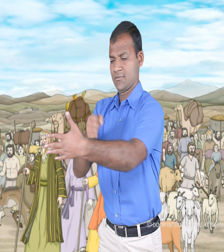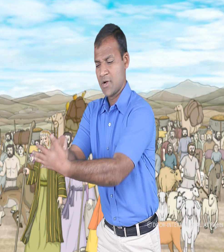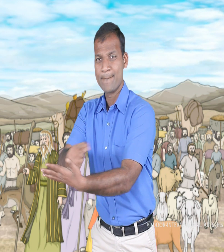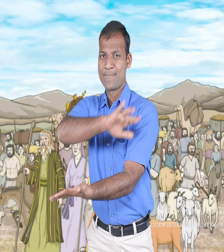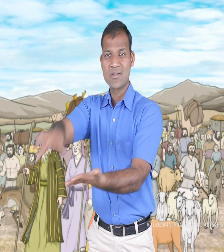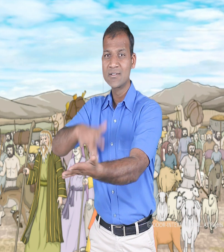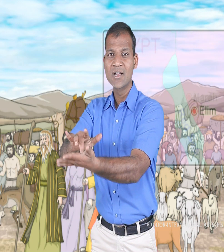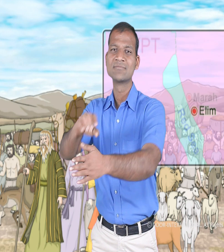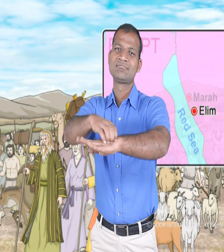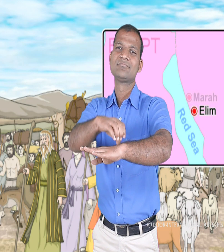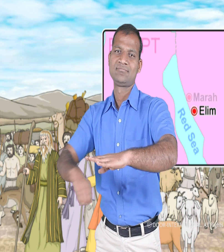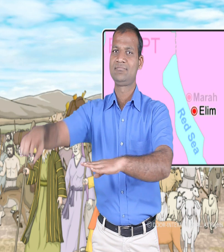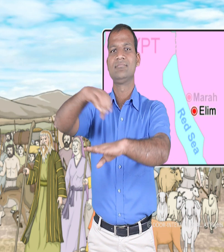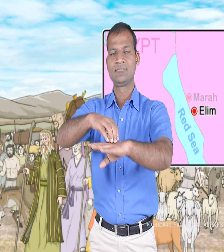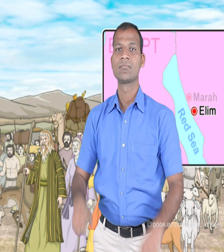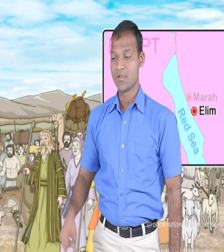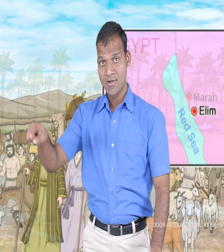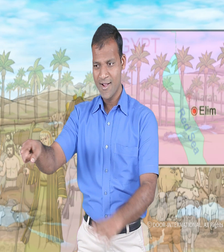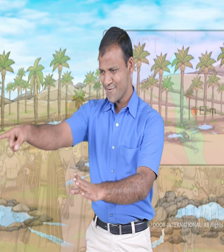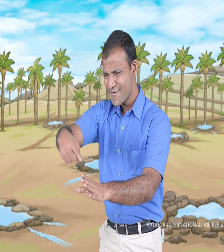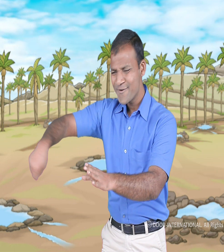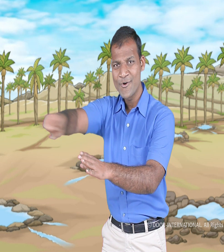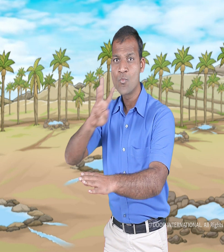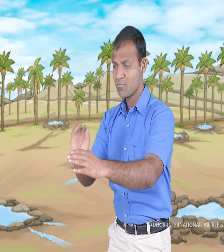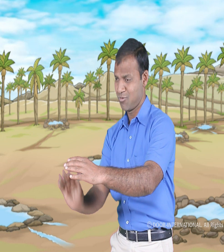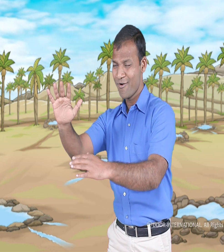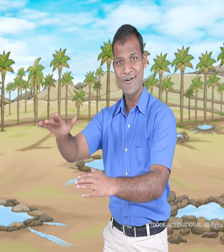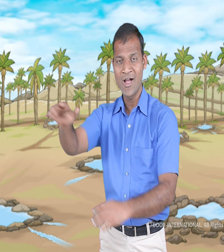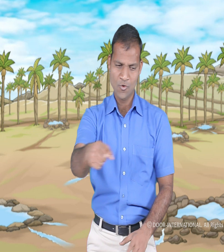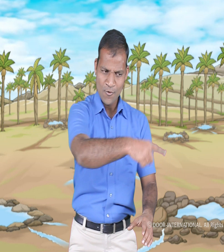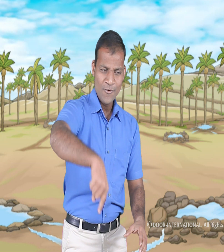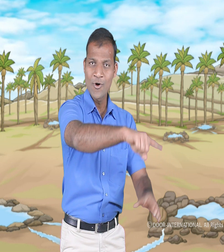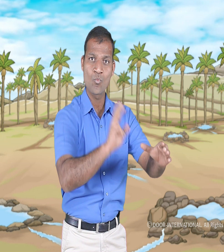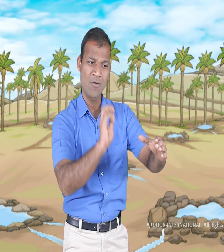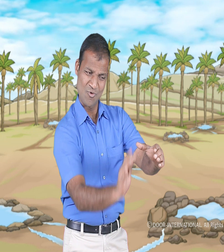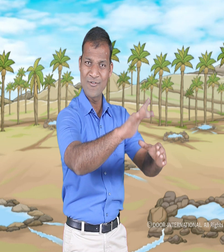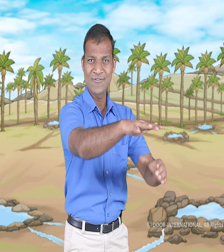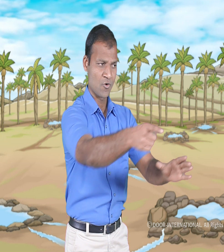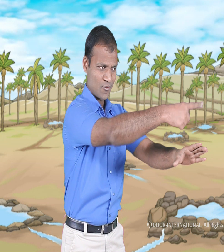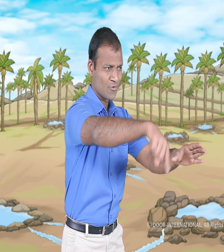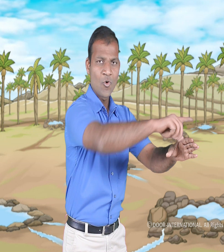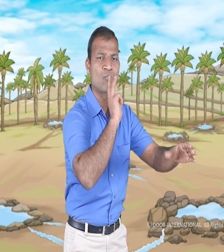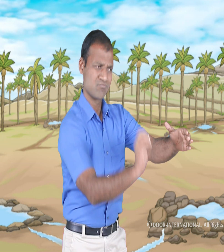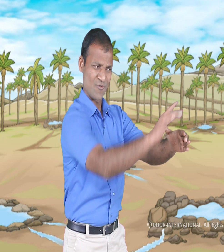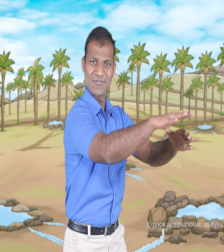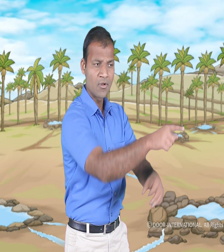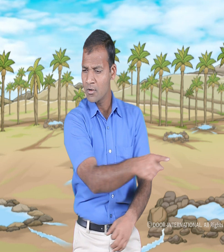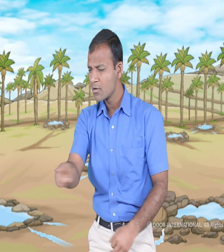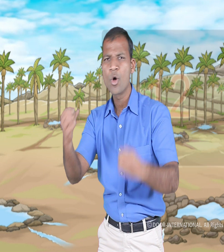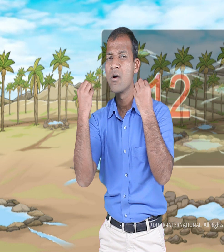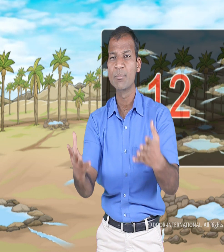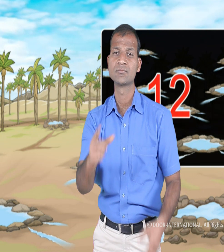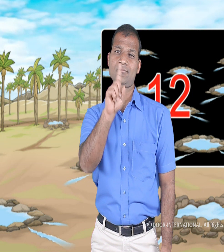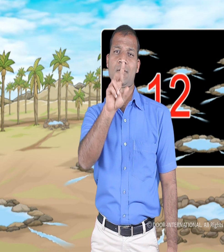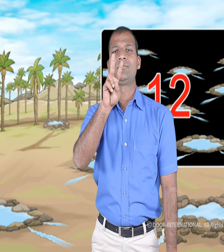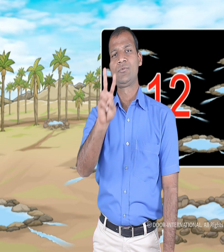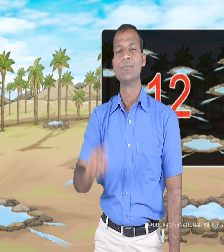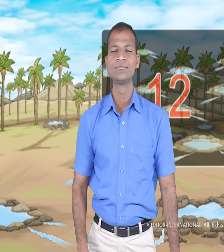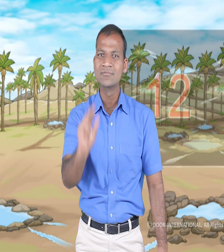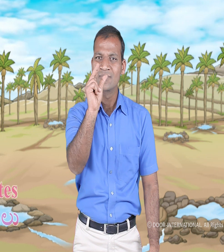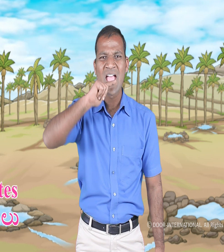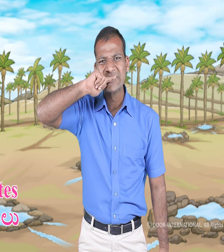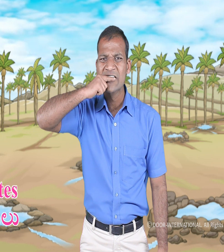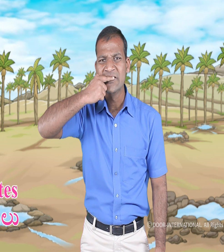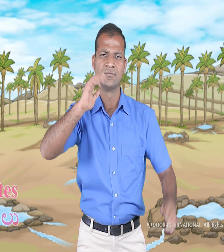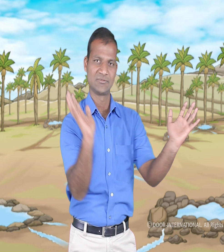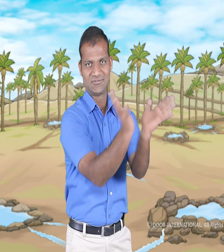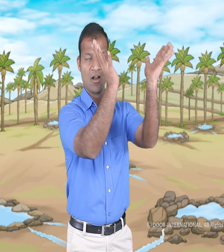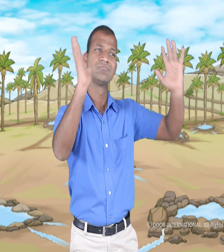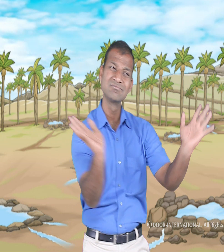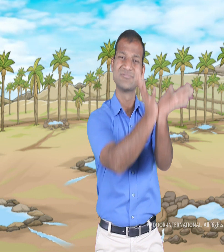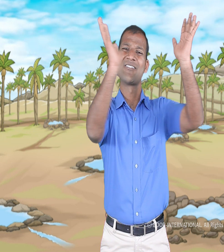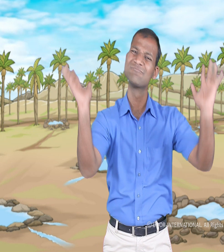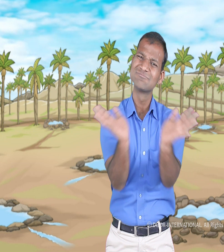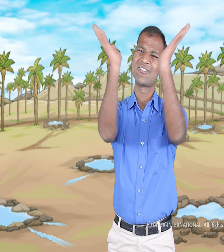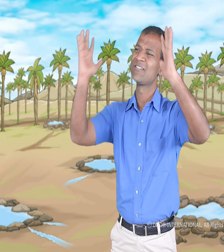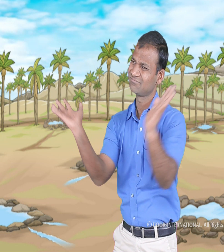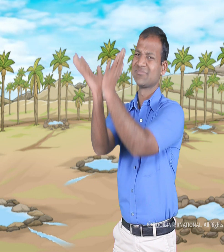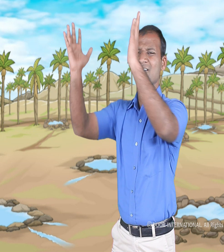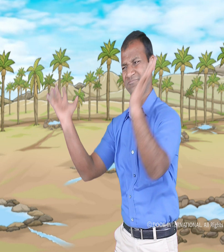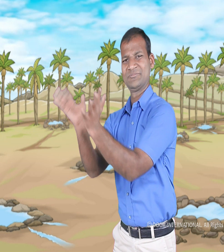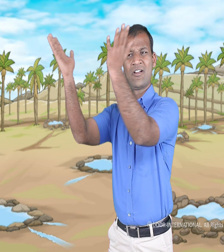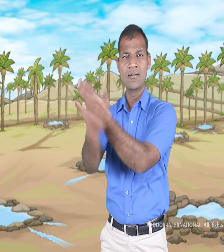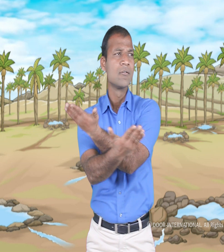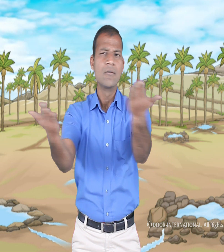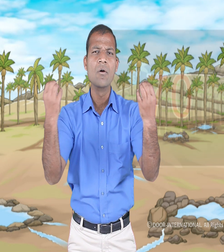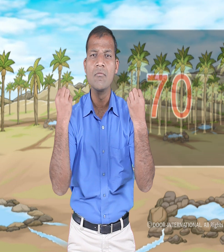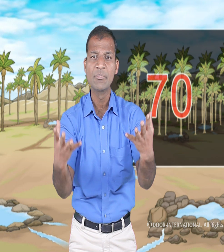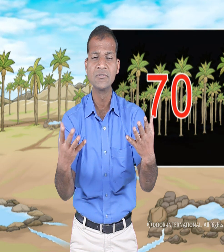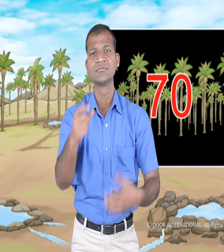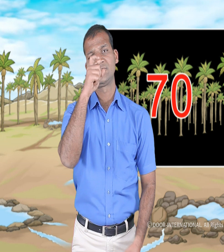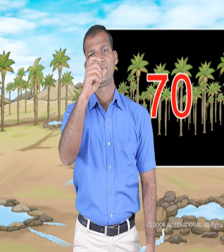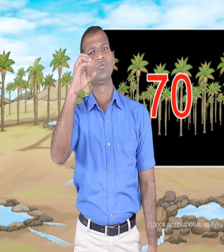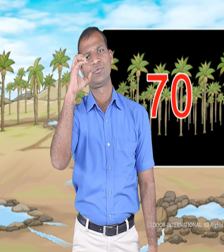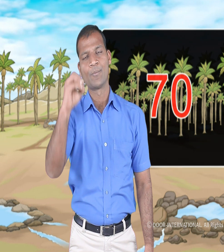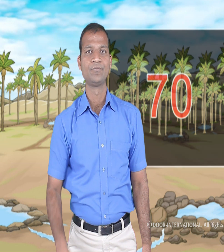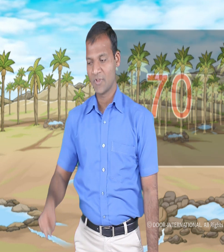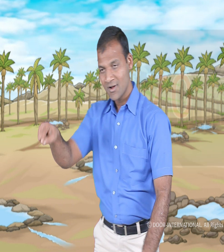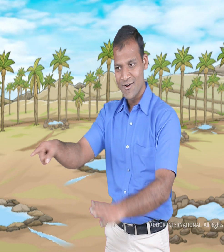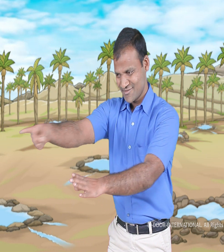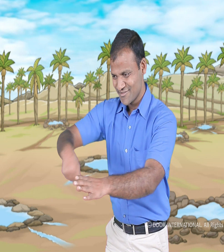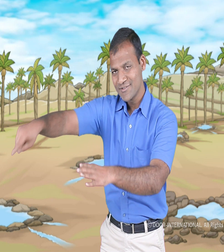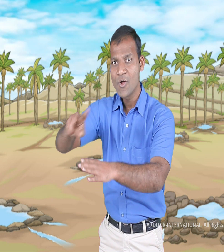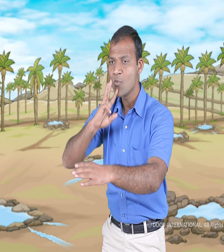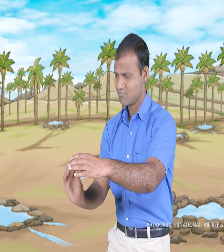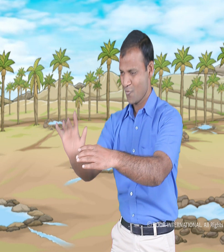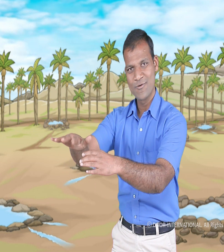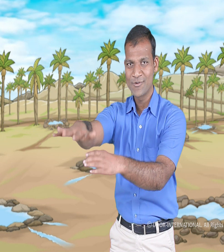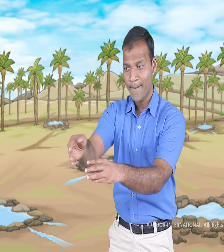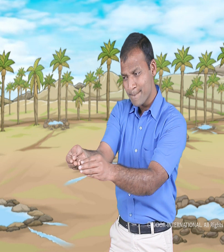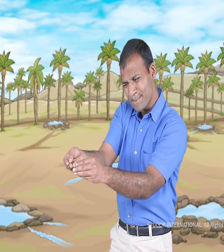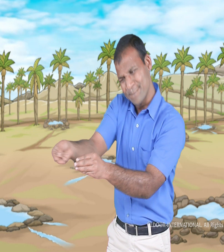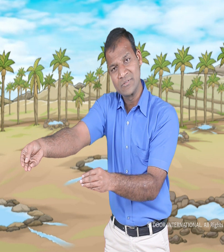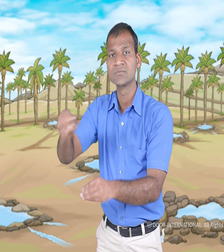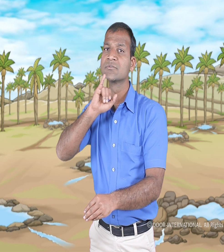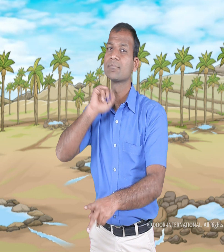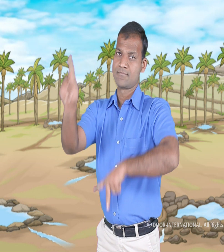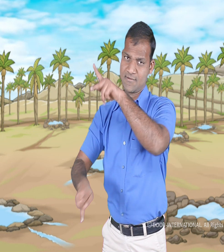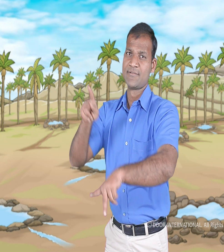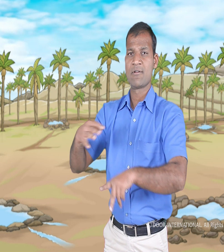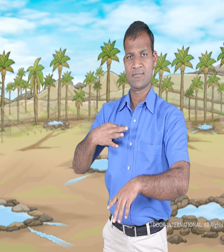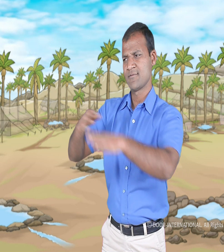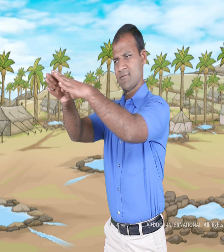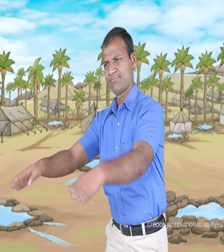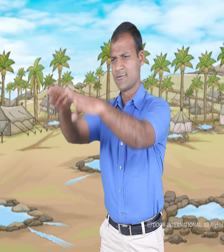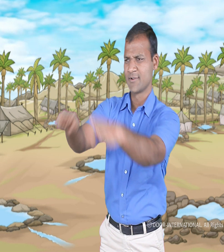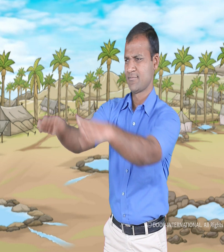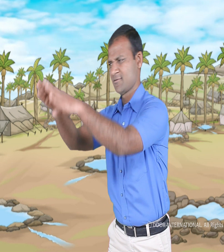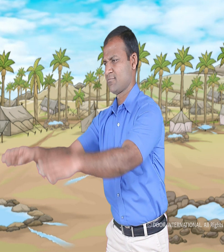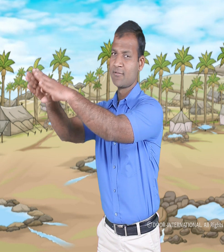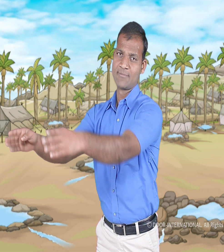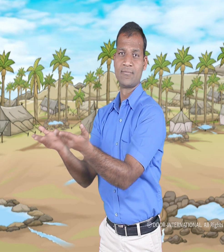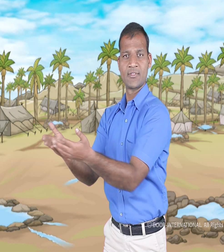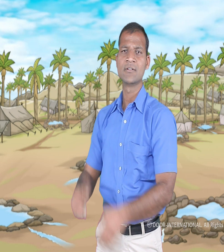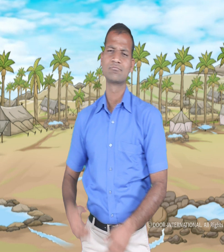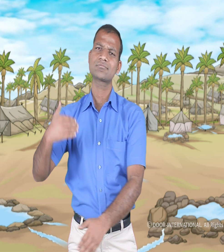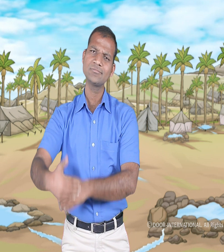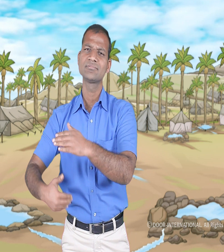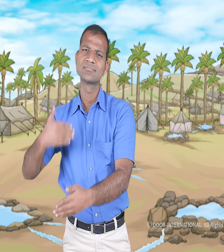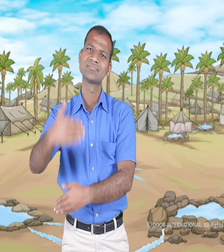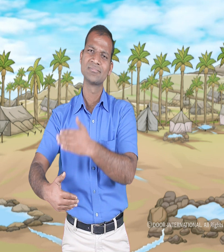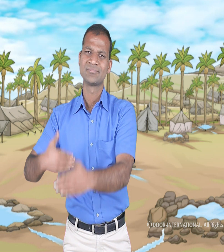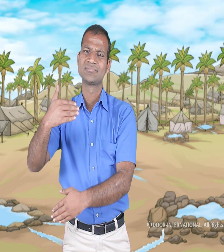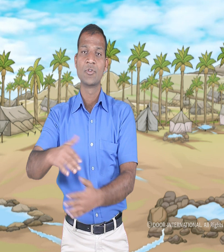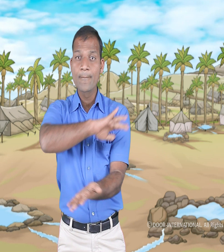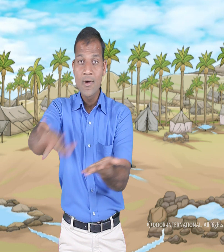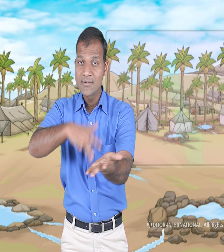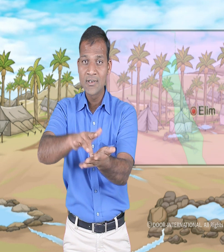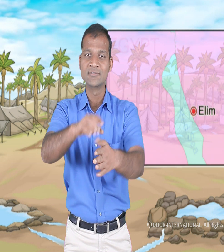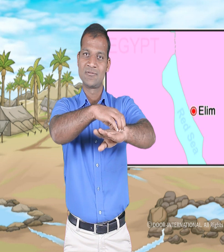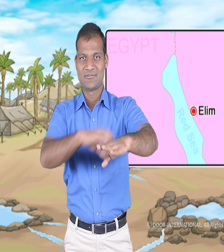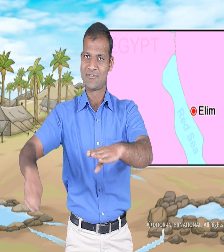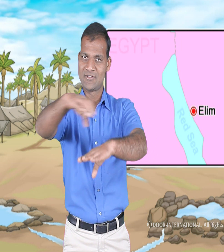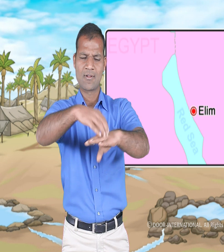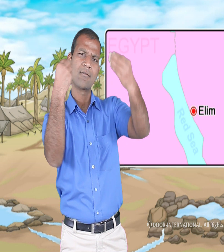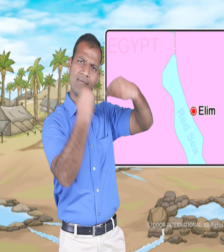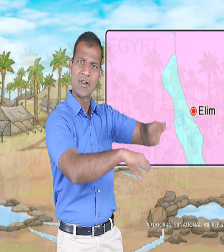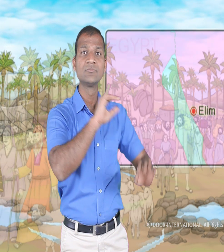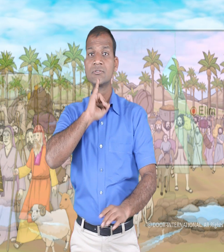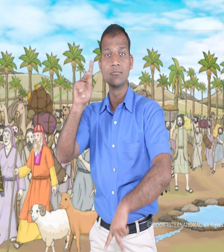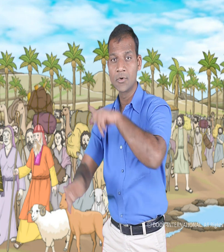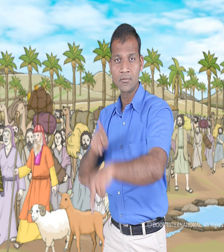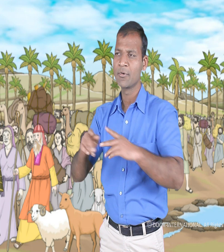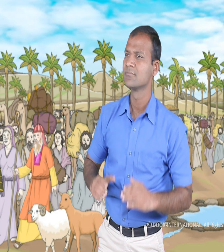For I am the LORD who heals you.” Then they came to Elim, where there were twelve springs of water and seventy palm trees, and they camped there by the waters.